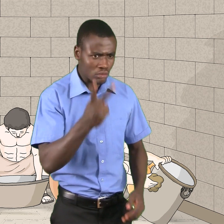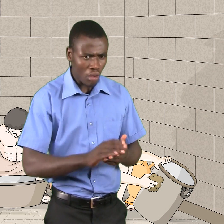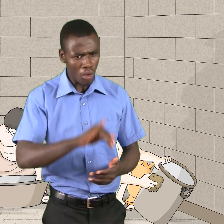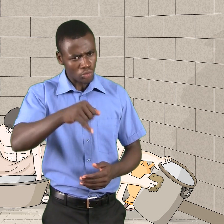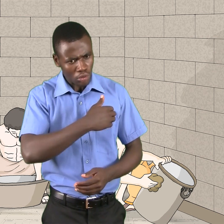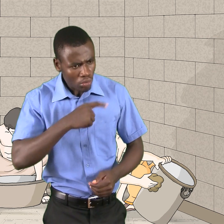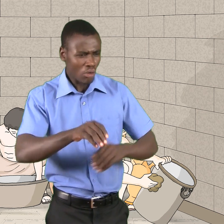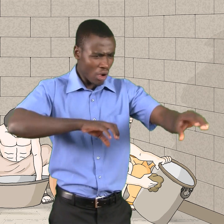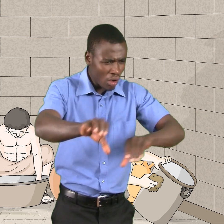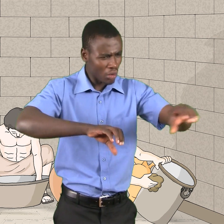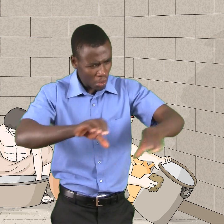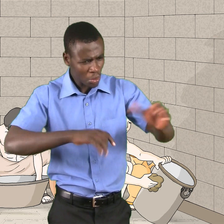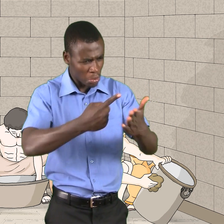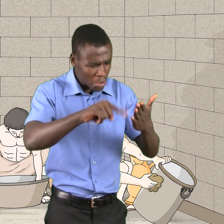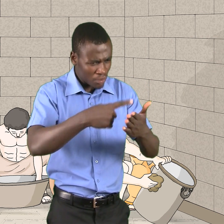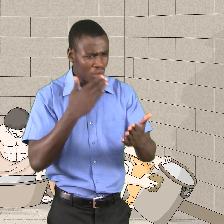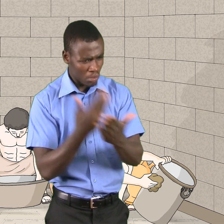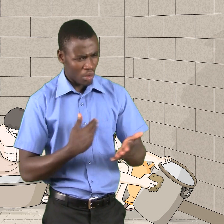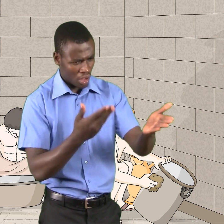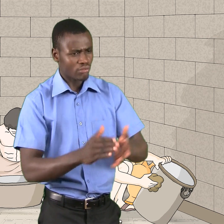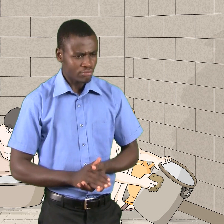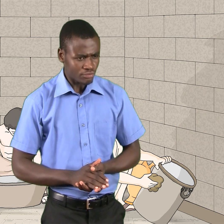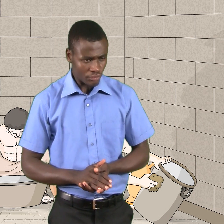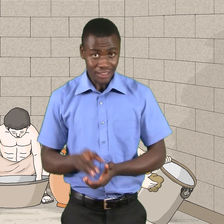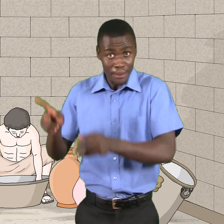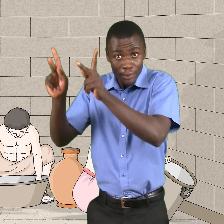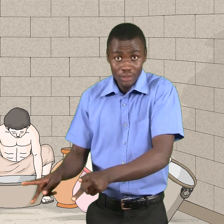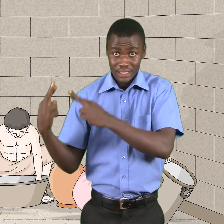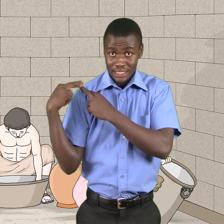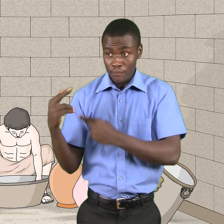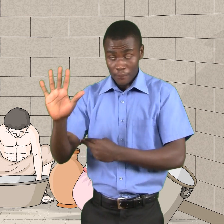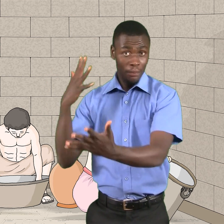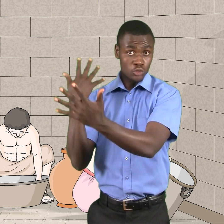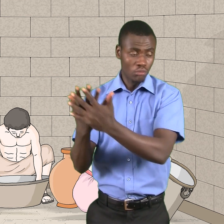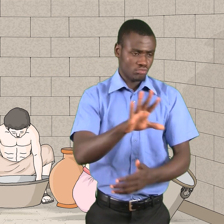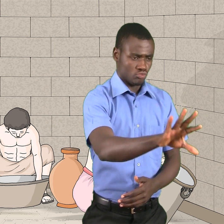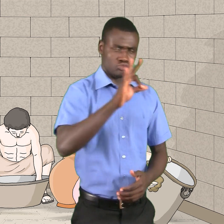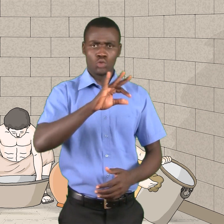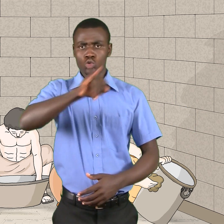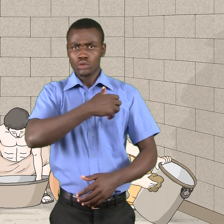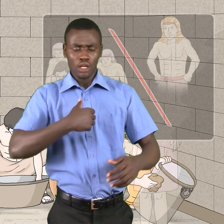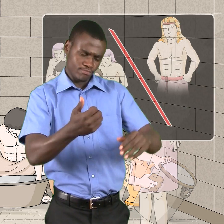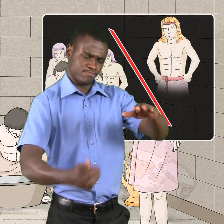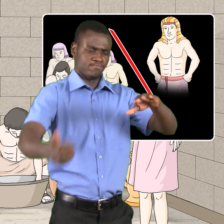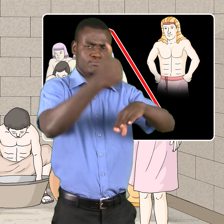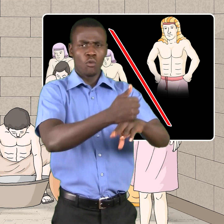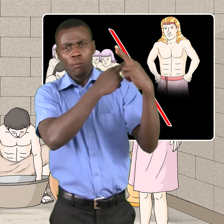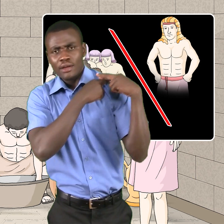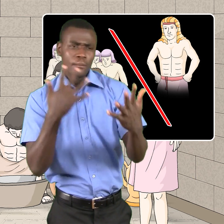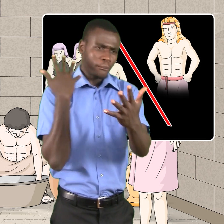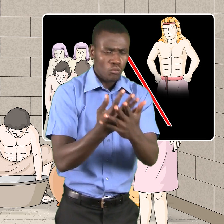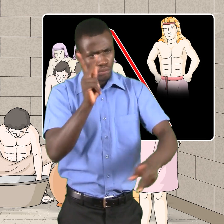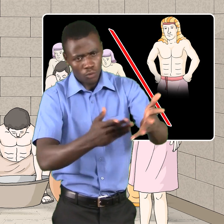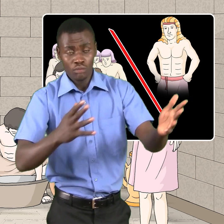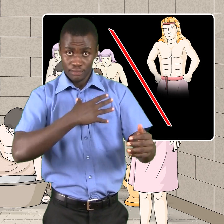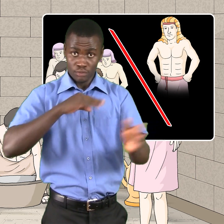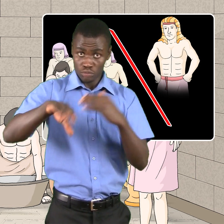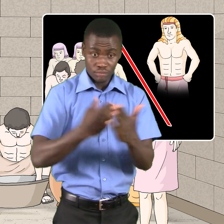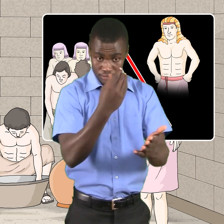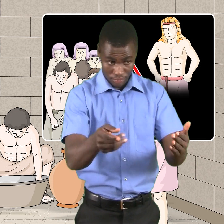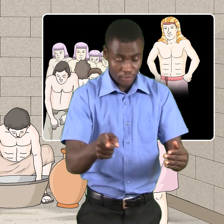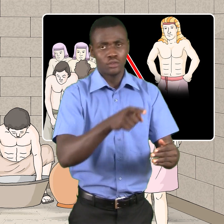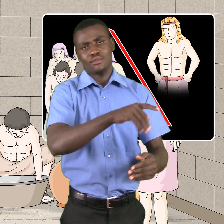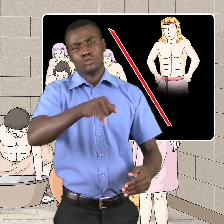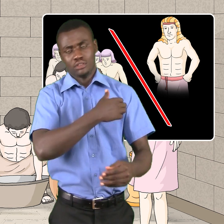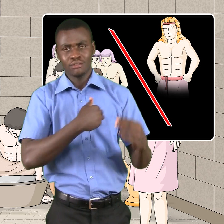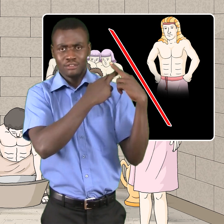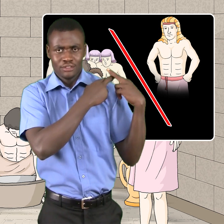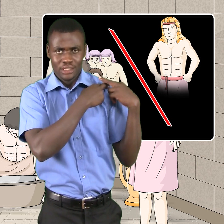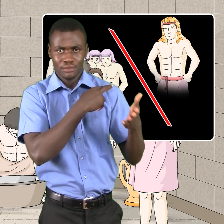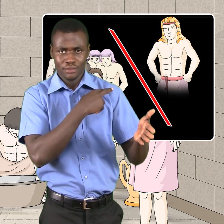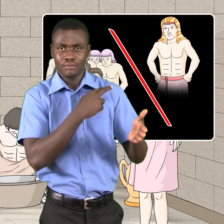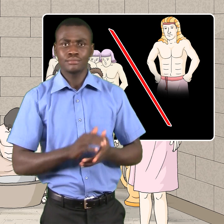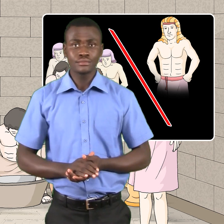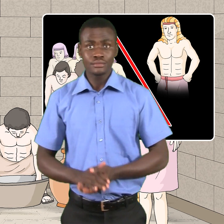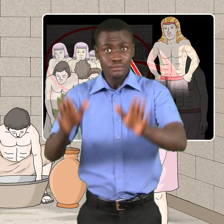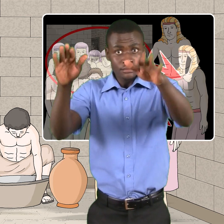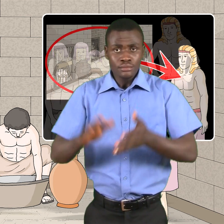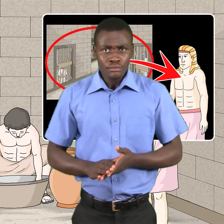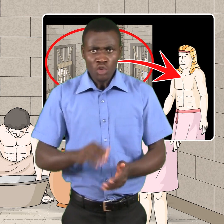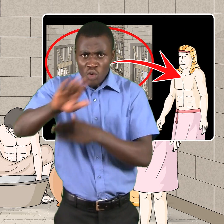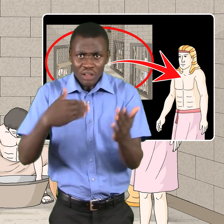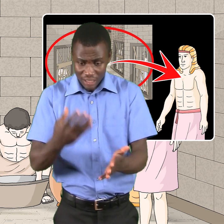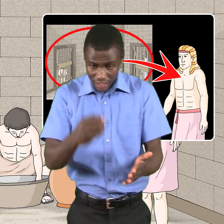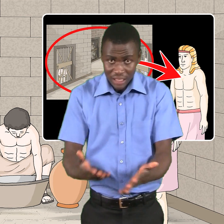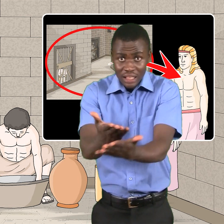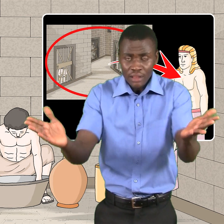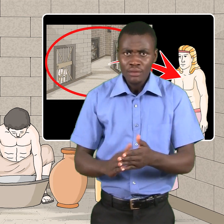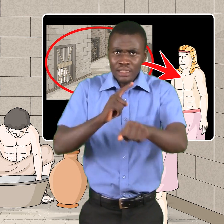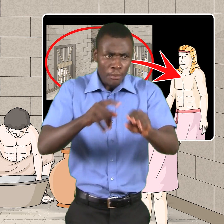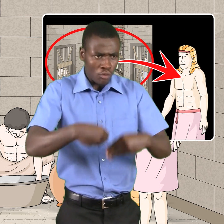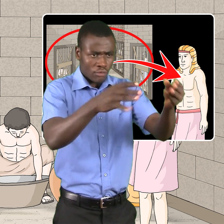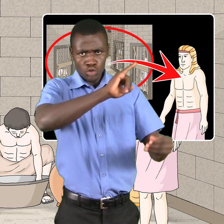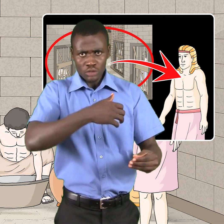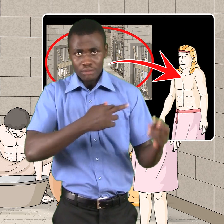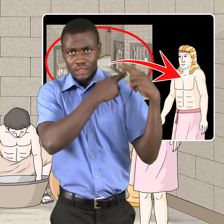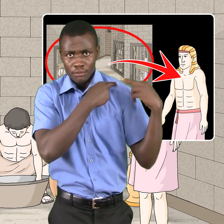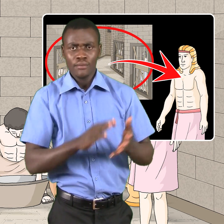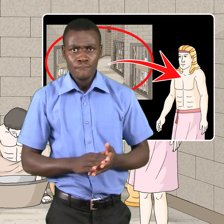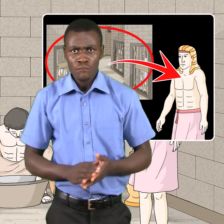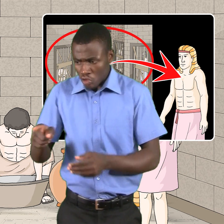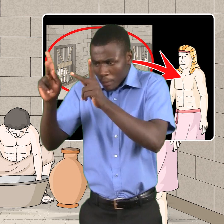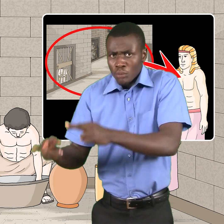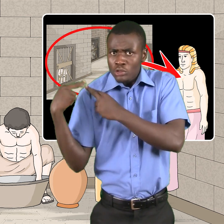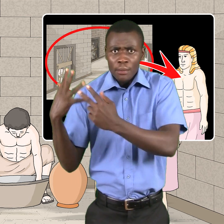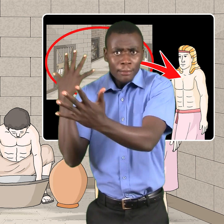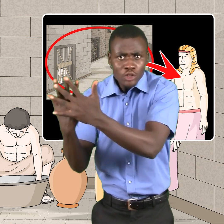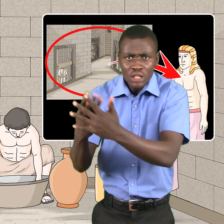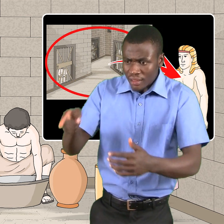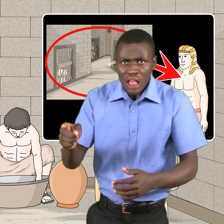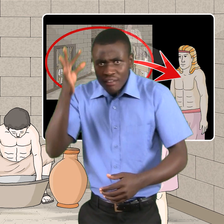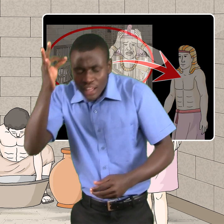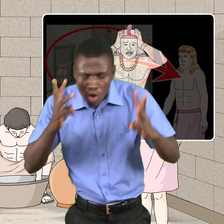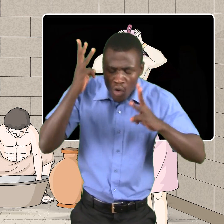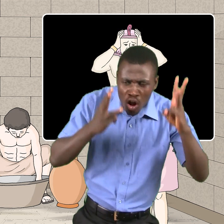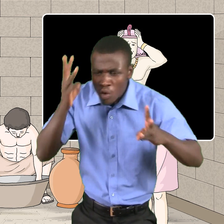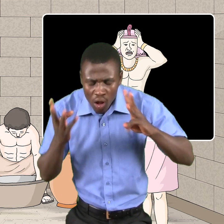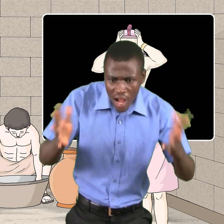And the warden put all the prisoners under Joseph’s care, so that he was responsible for all that was done in the prison.